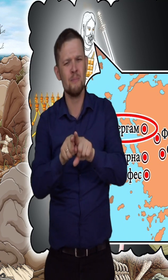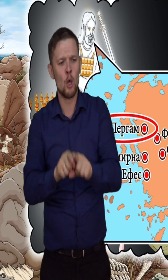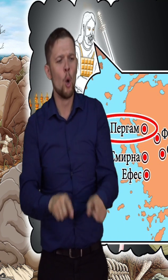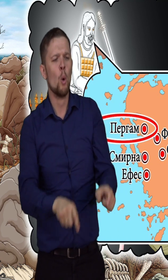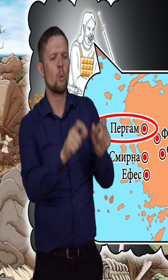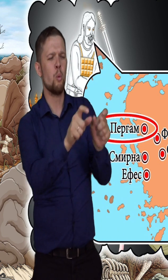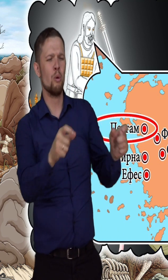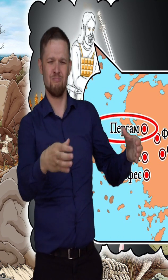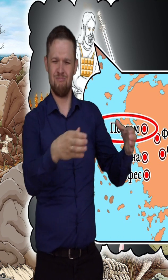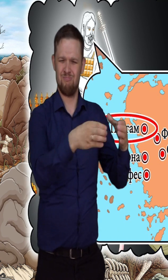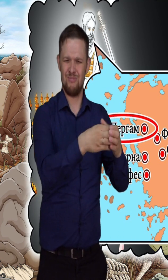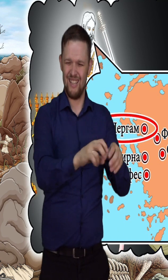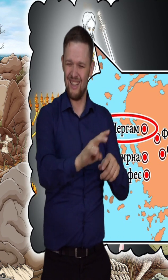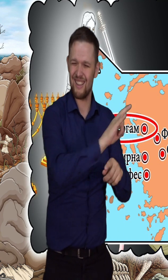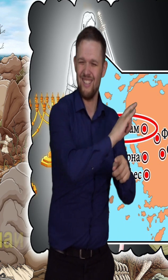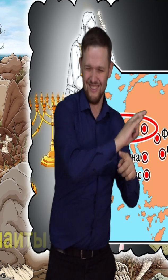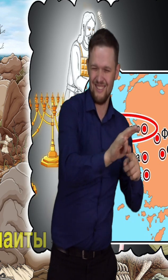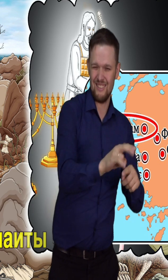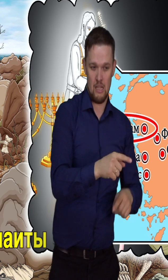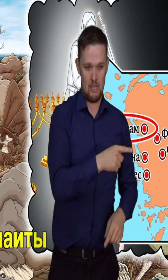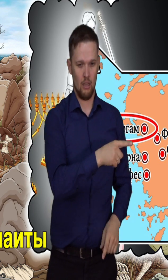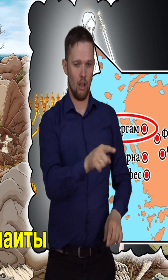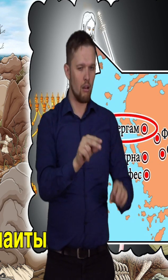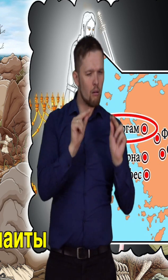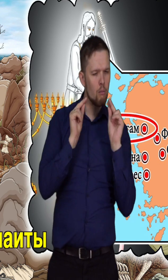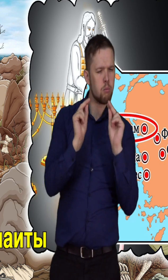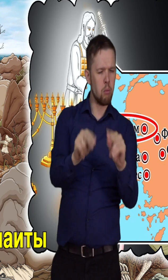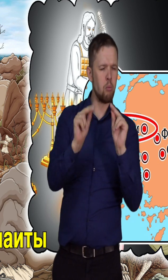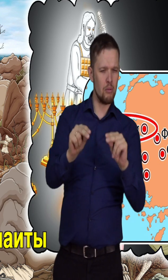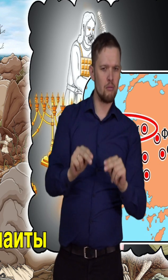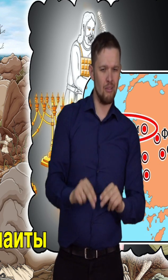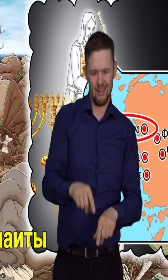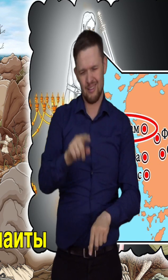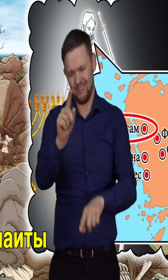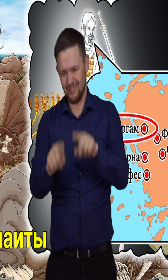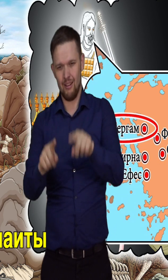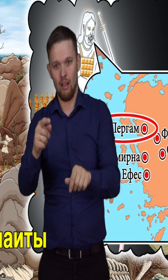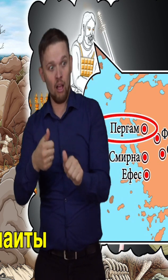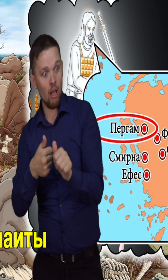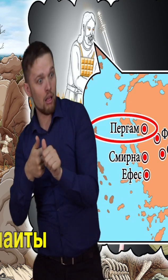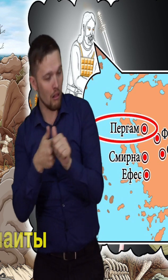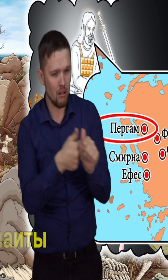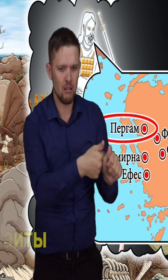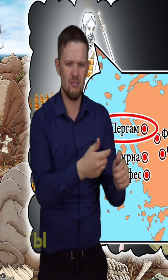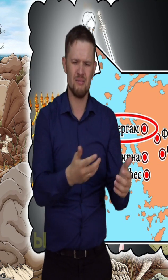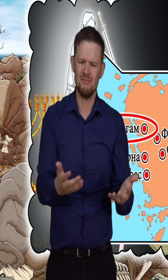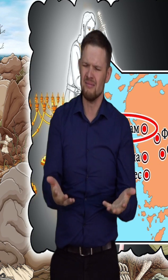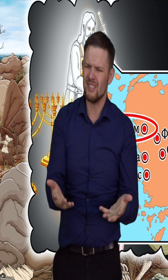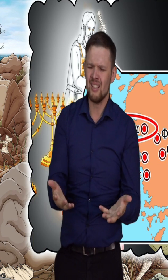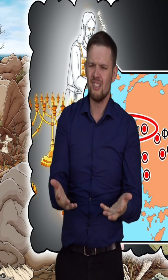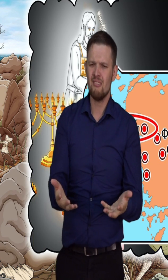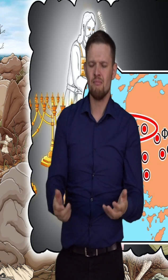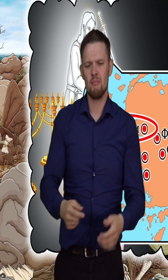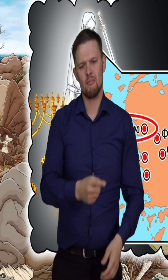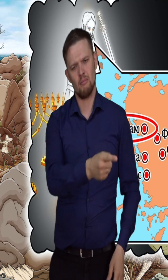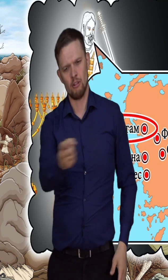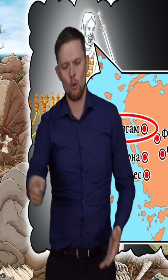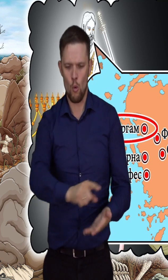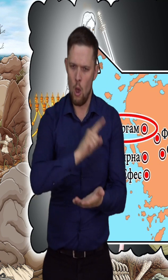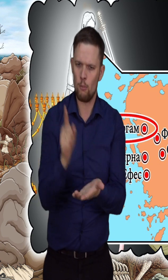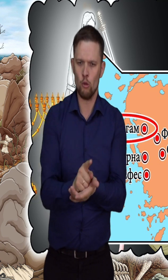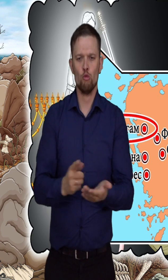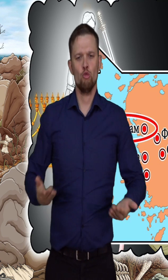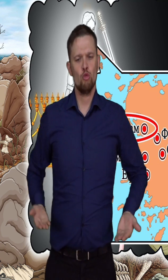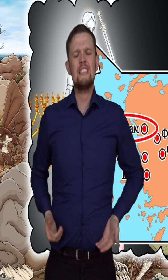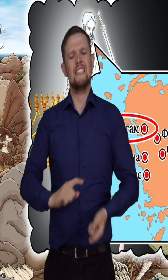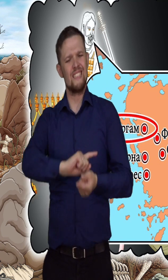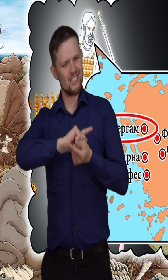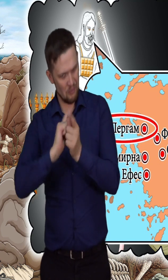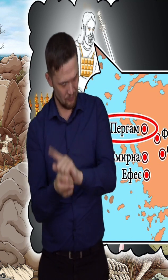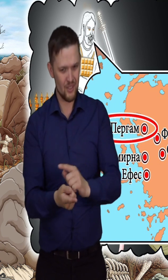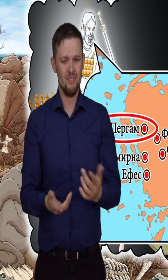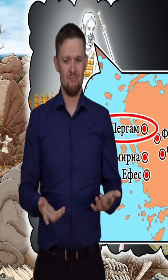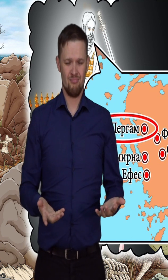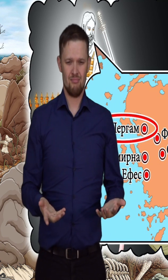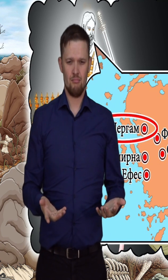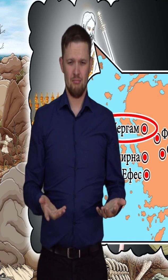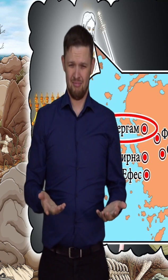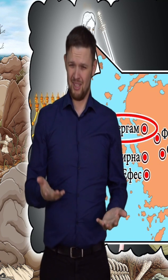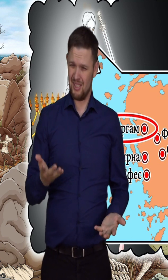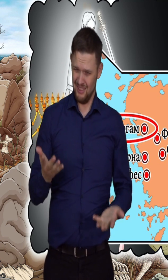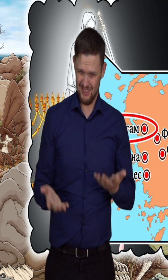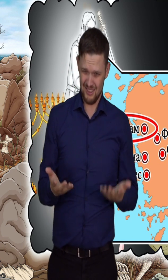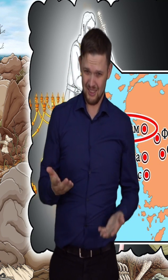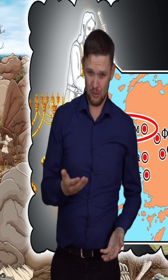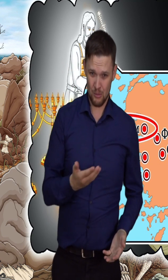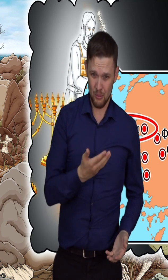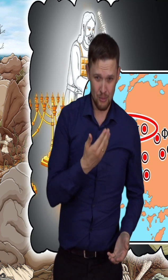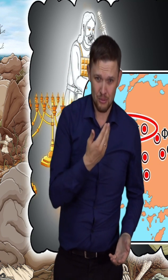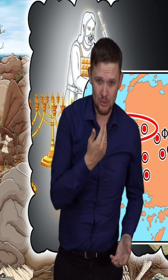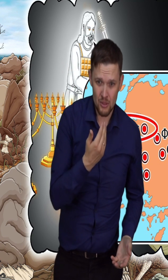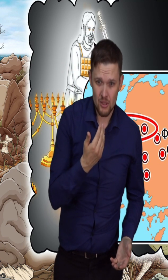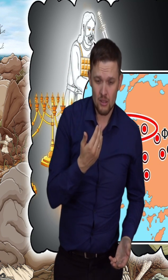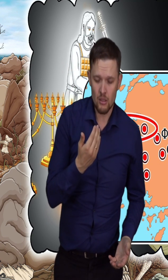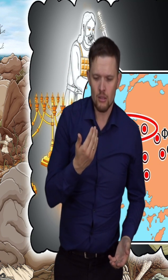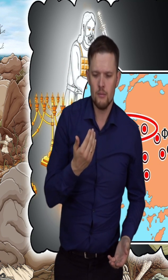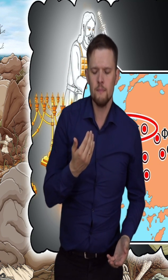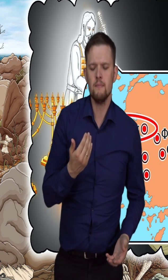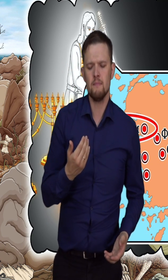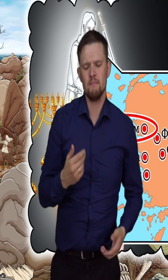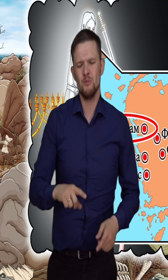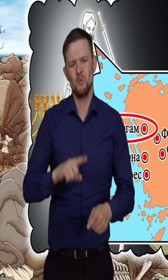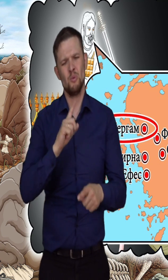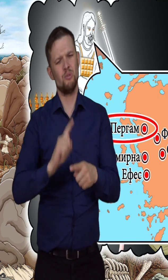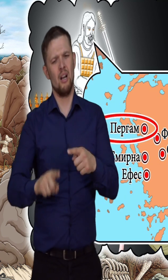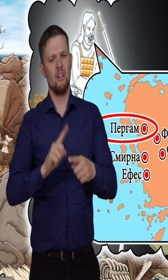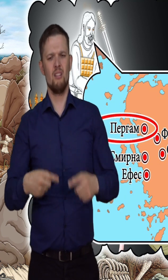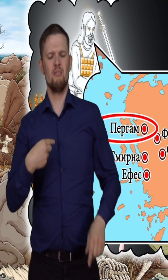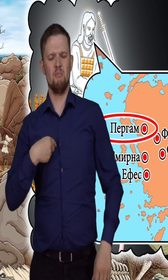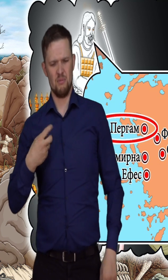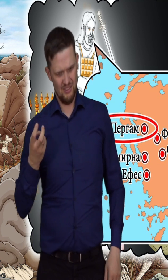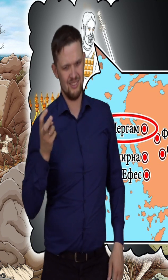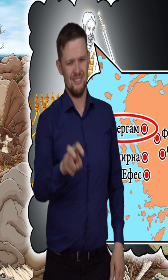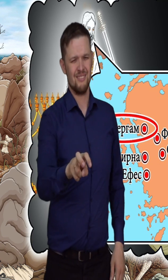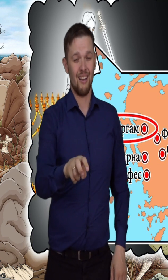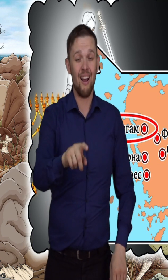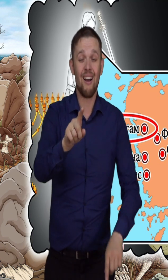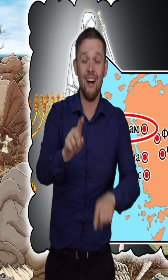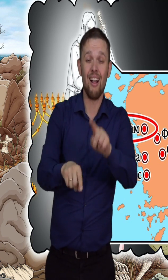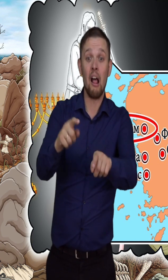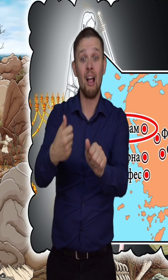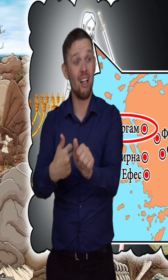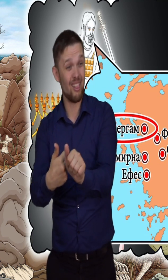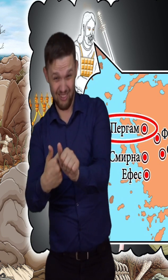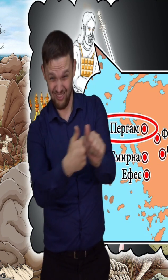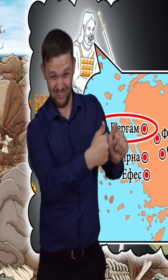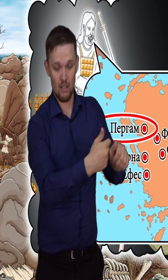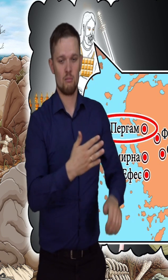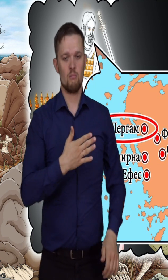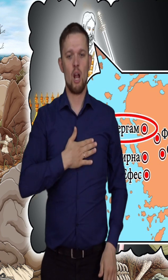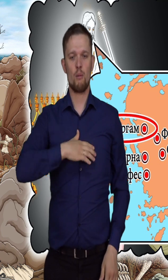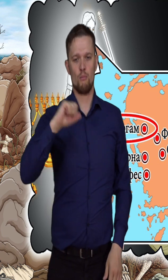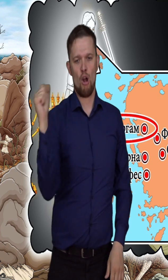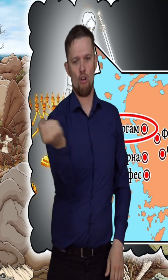In the same way, some of you also hold to the teaching of the Nicolaitans. Therefore repent!